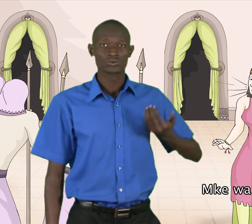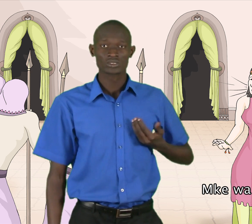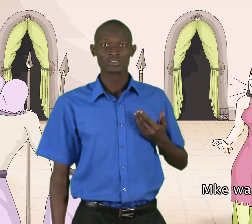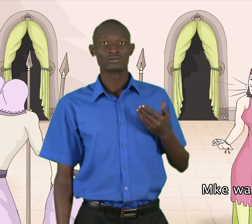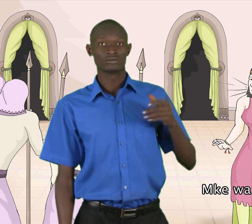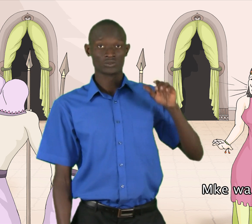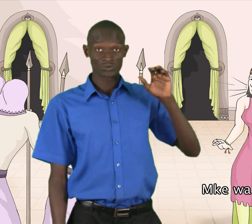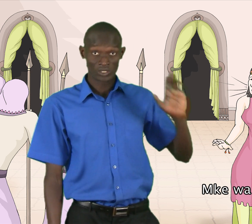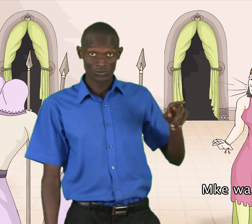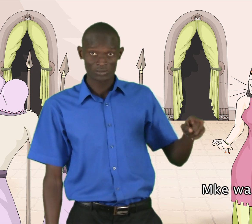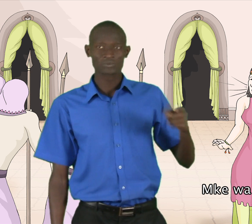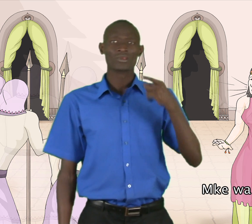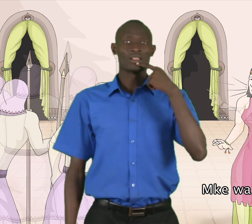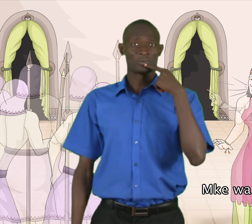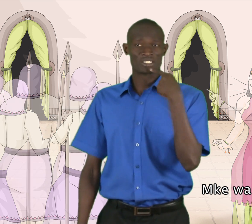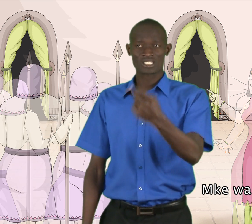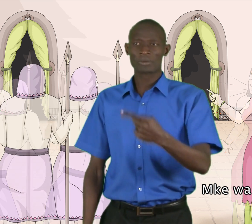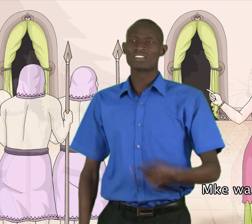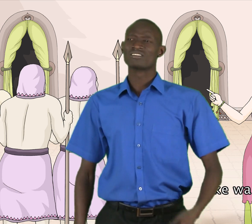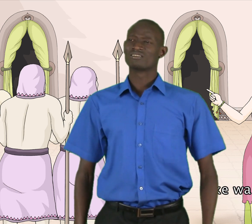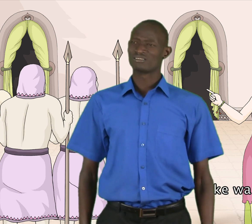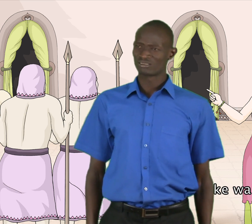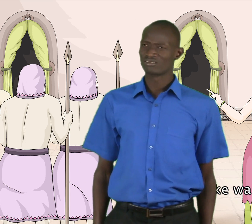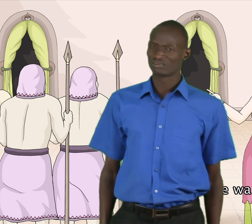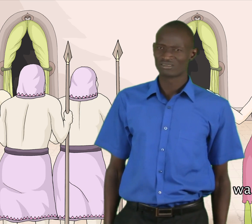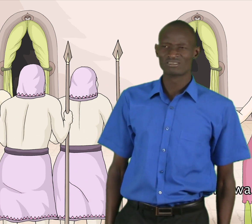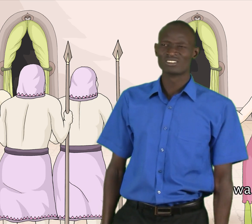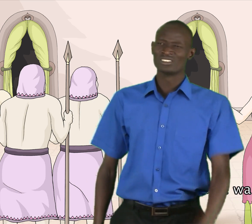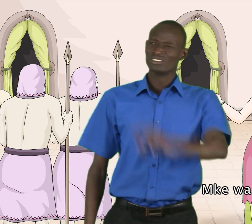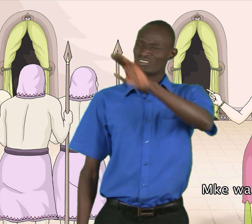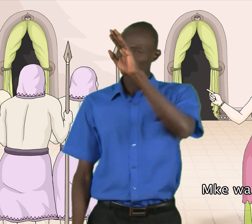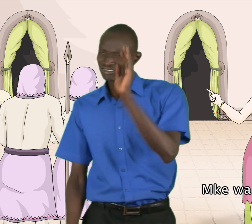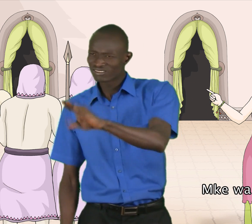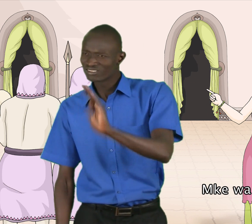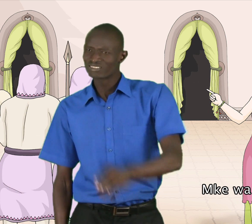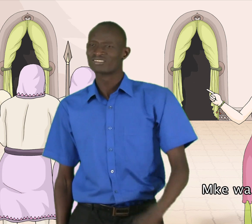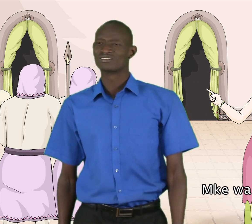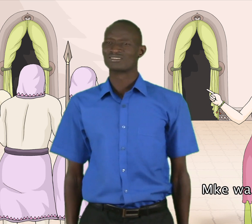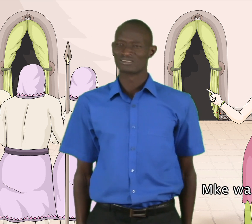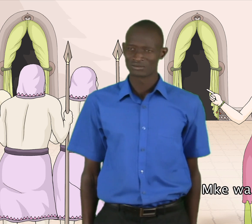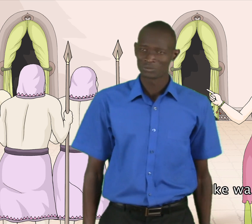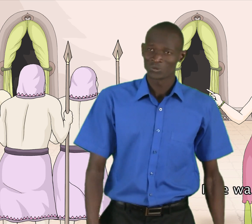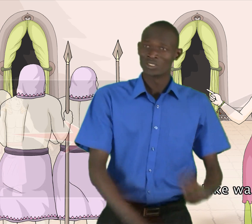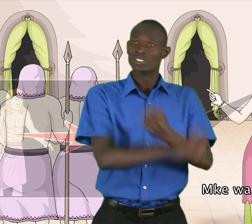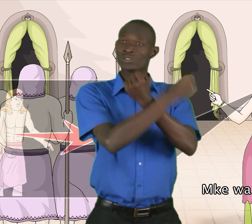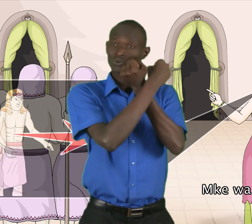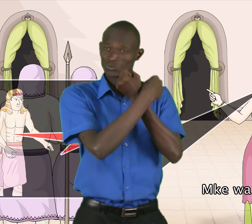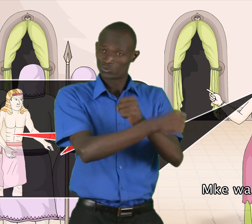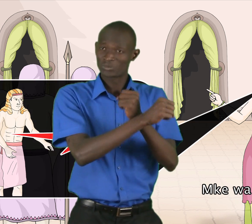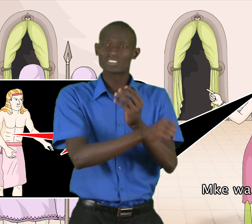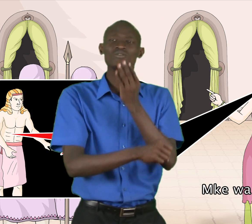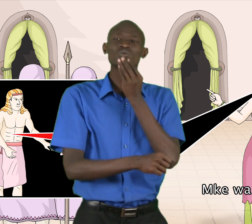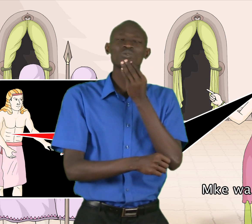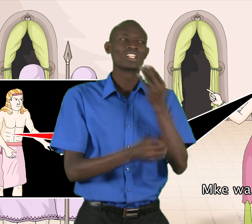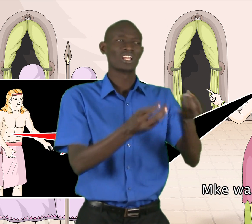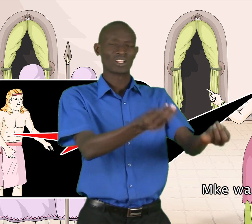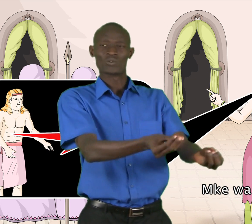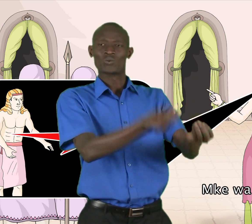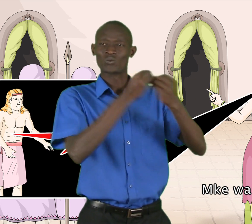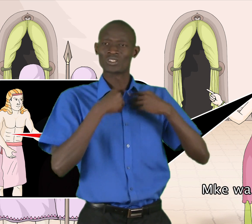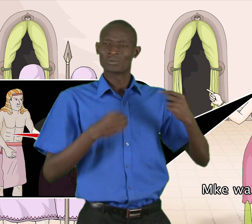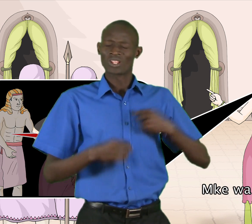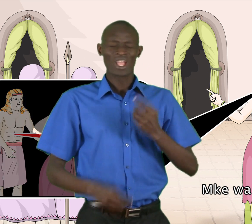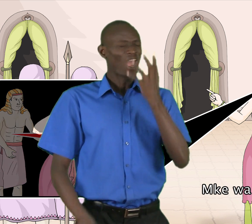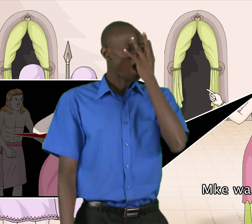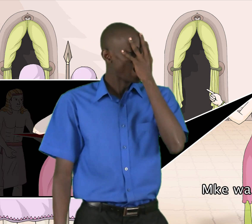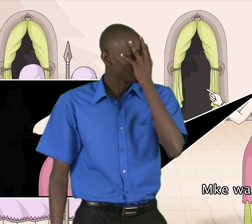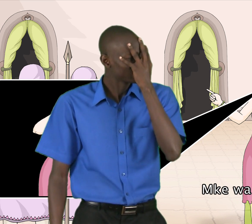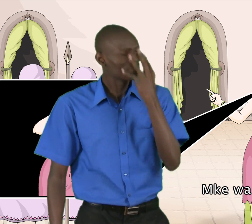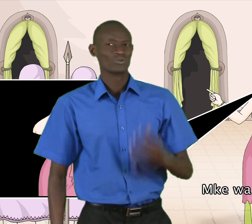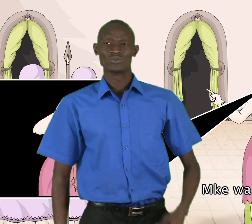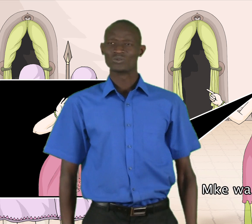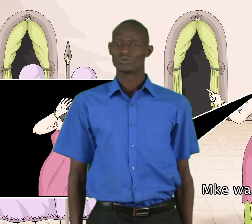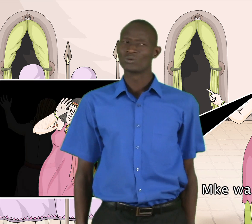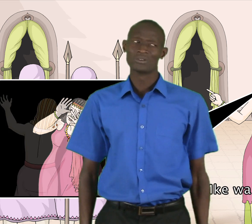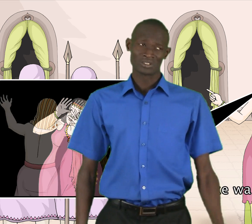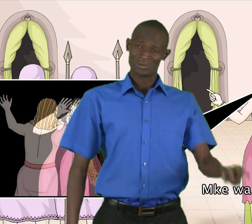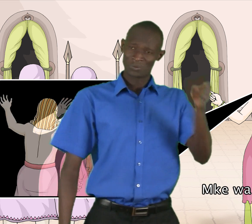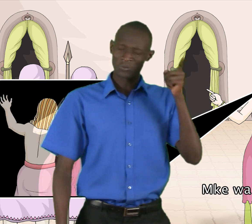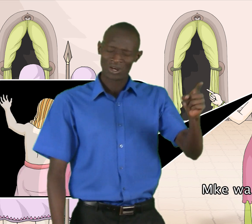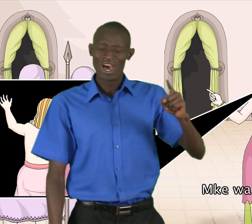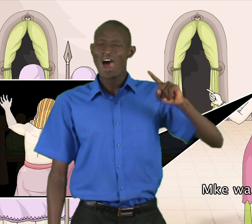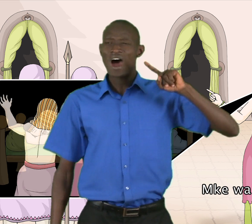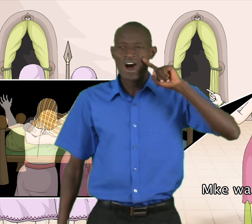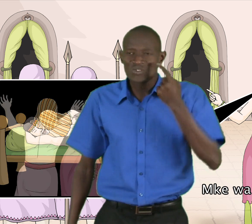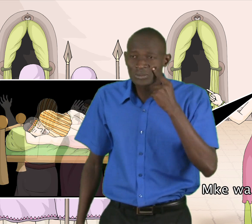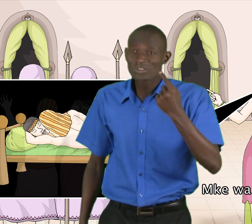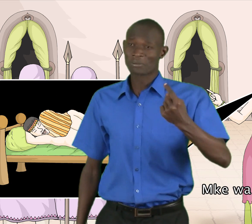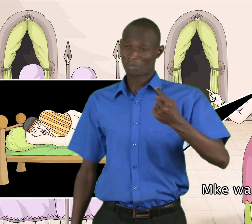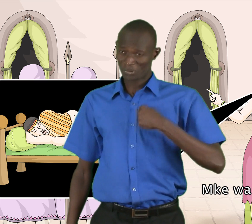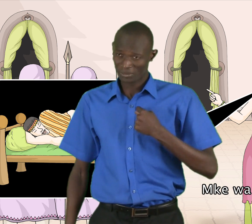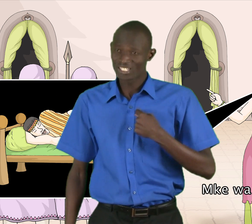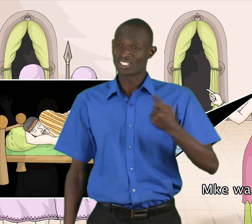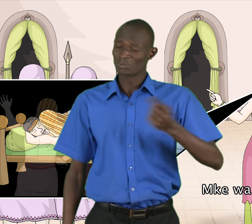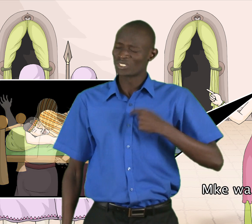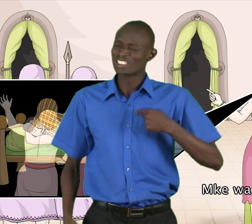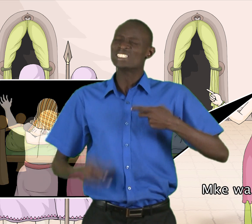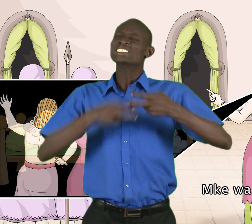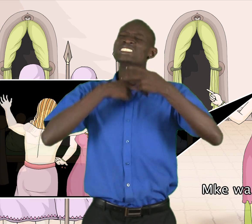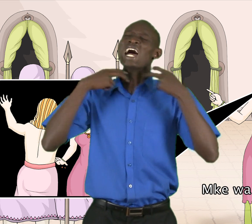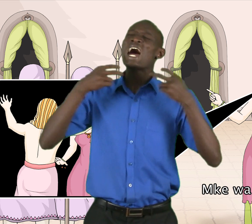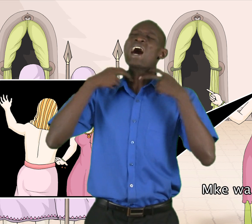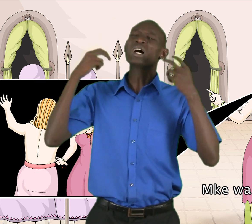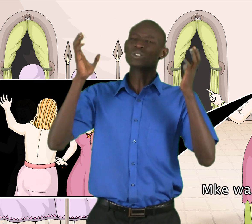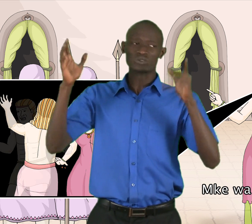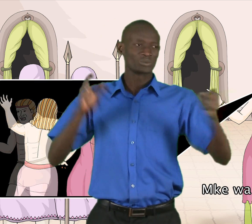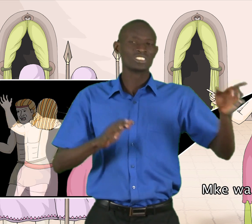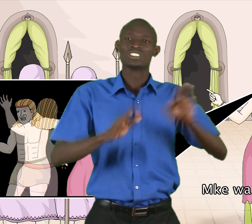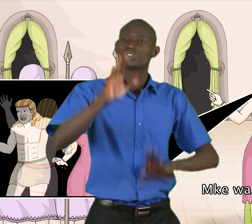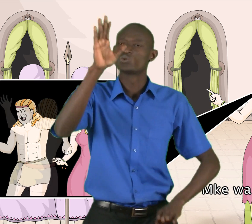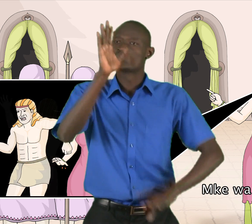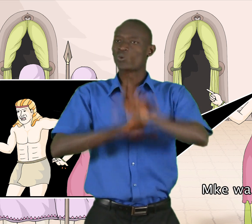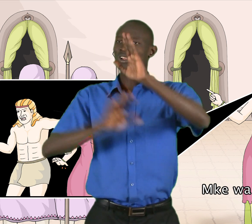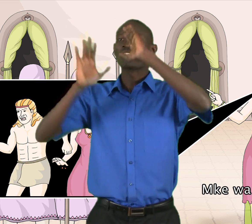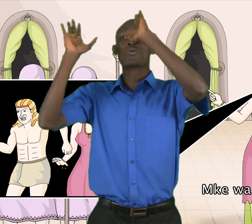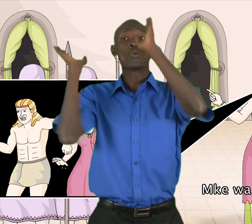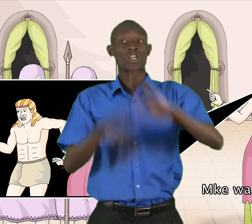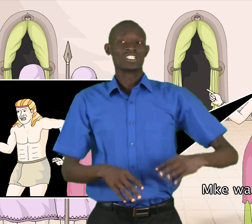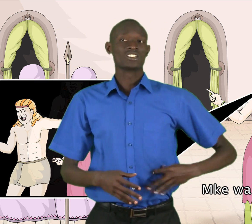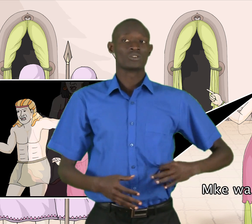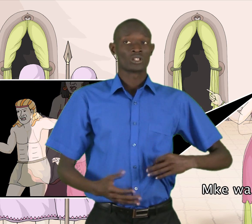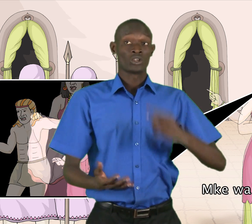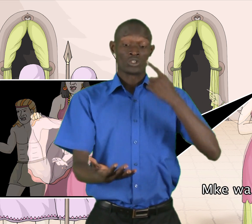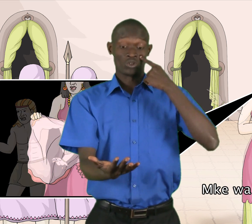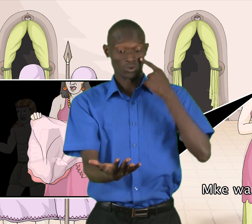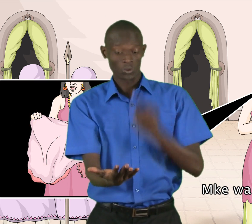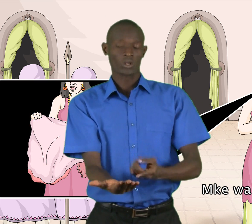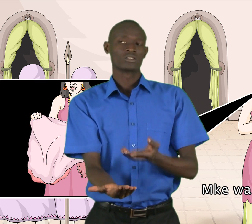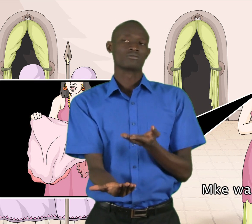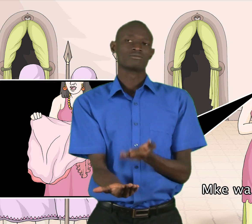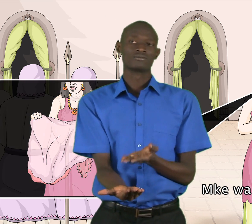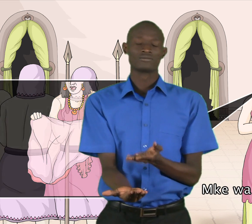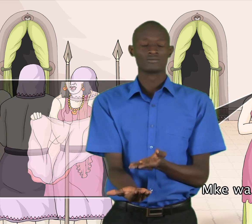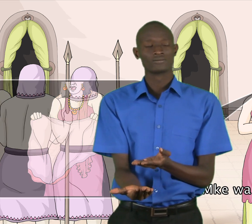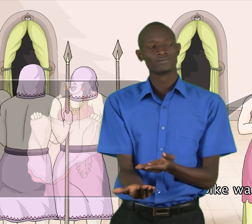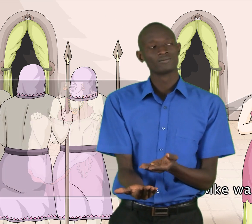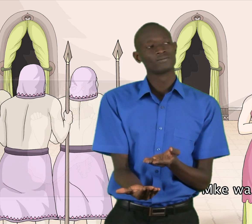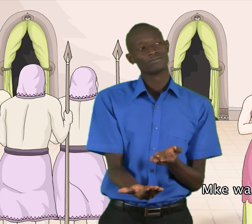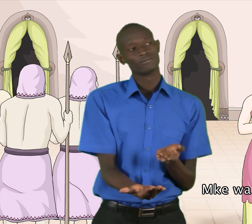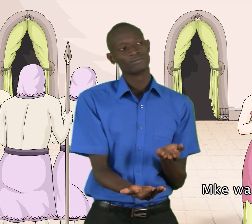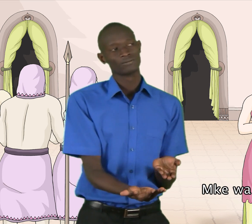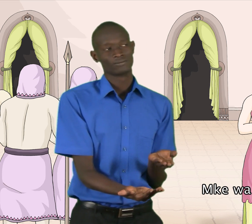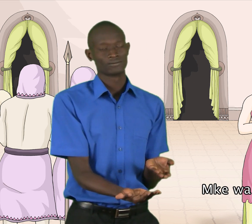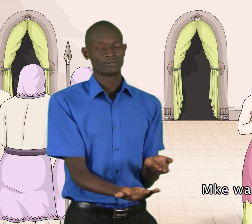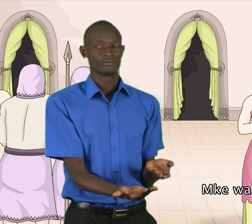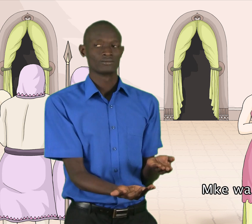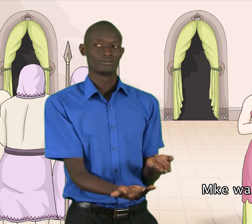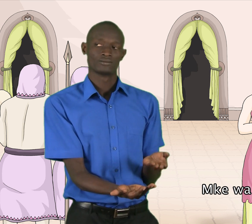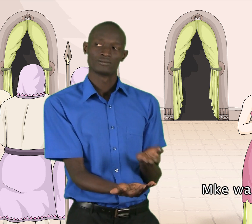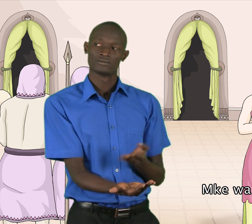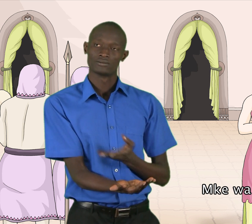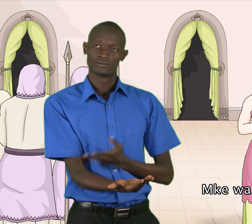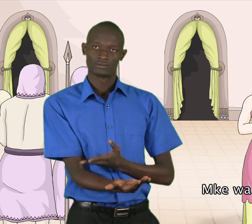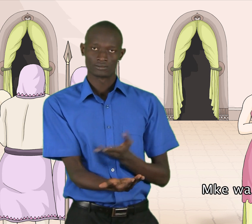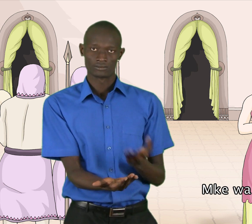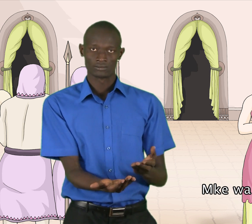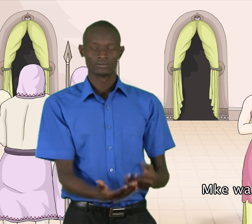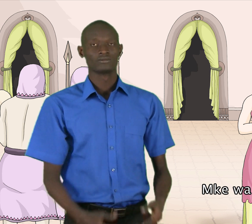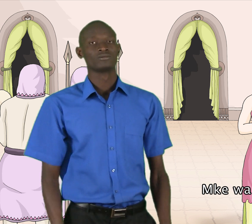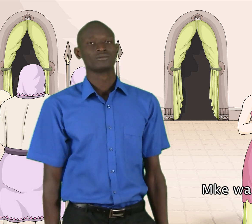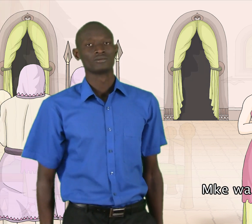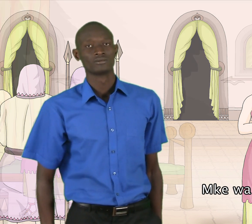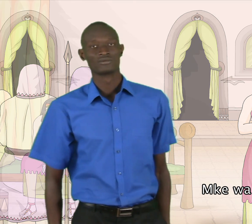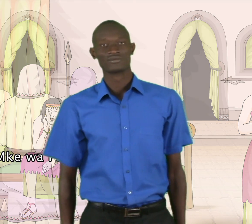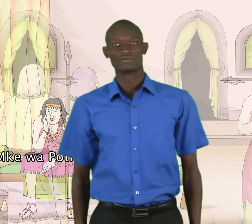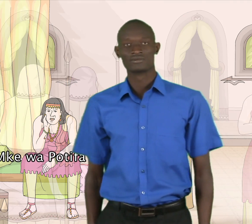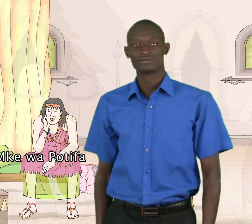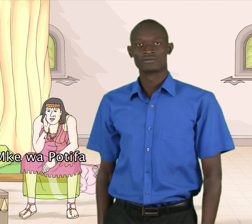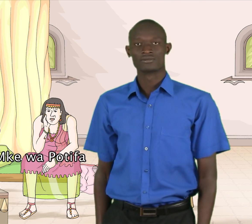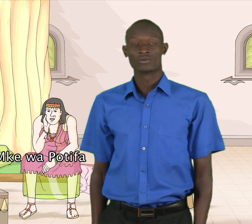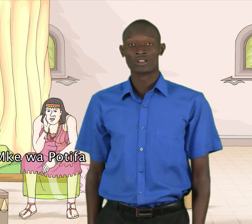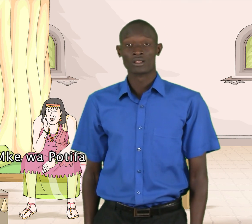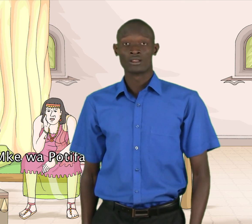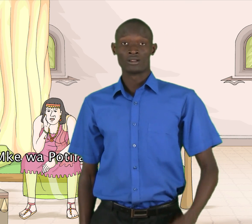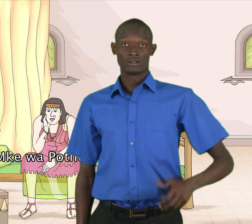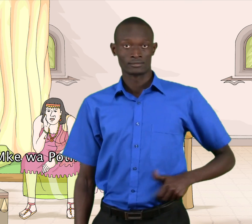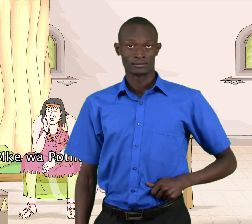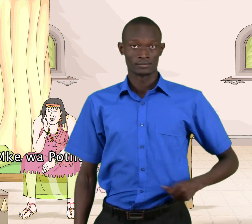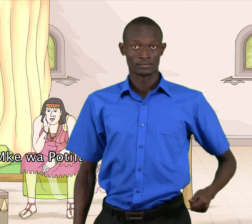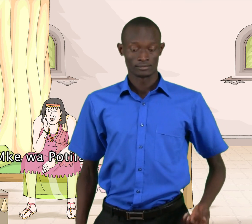“Look,” she said, “this Hebrew has been brought to us to make sport of us. He came to me so he could sleep with me, but I screamed as loud as I could. When he heard me scream for help, he left his cloak beside me and ran out of the house.”